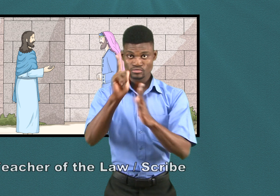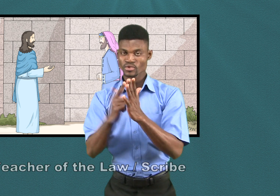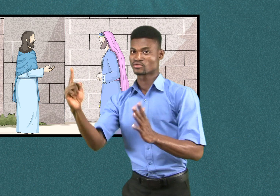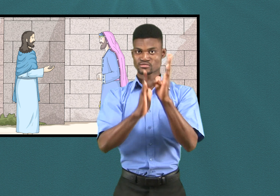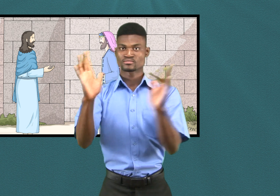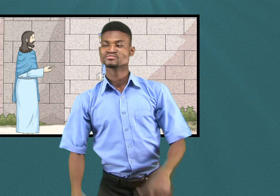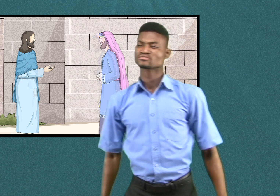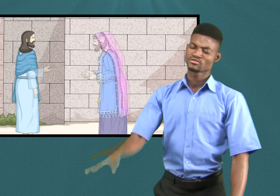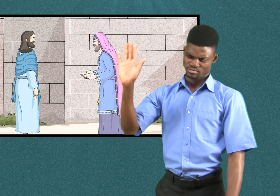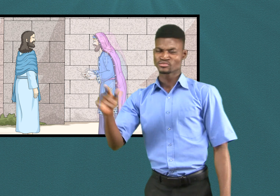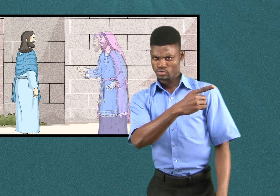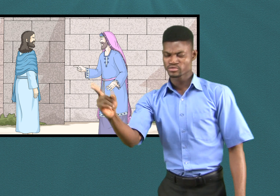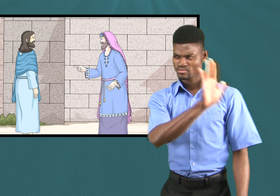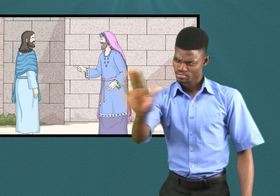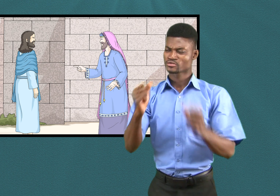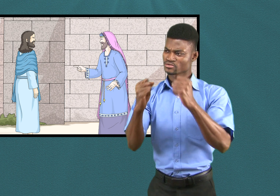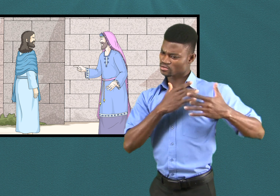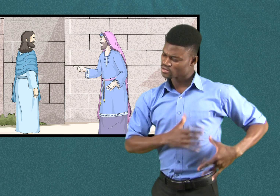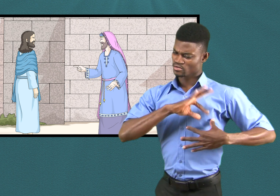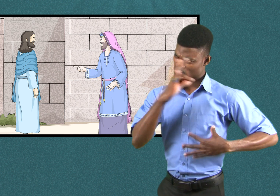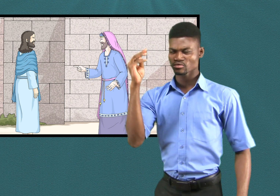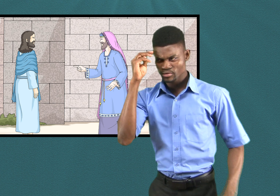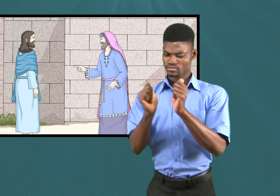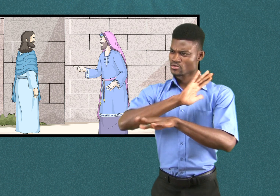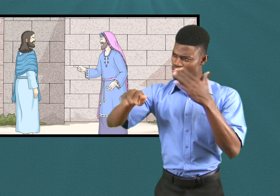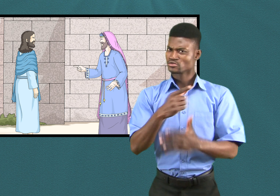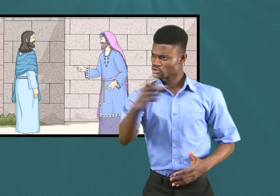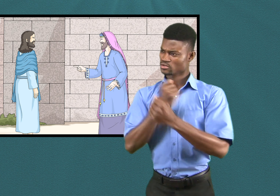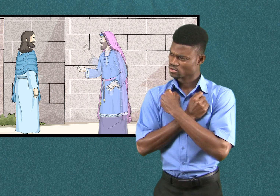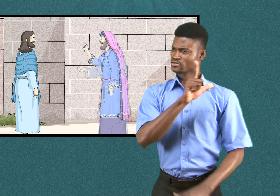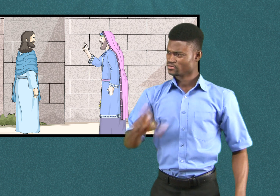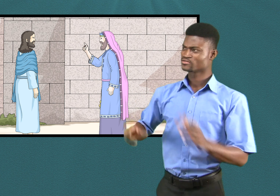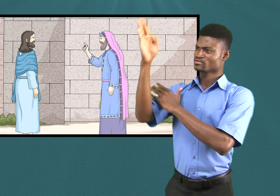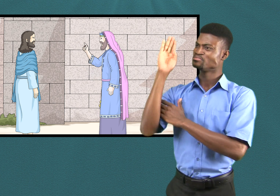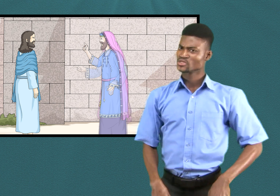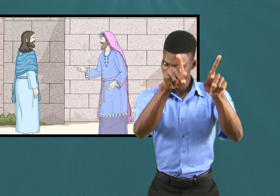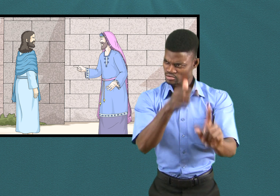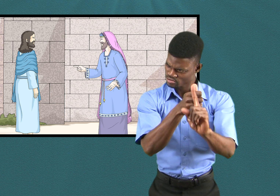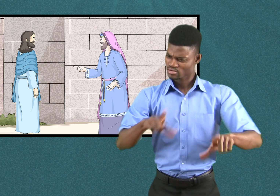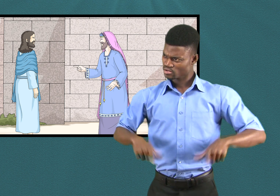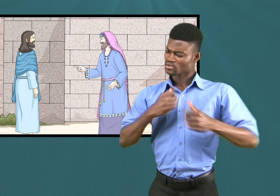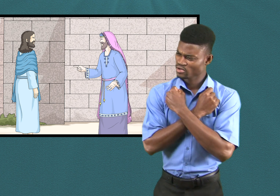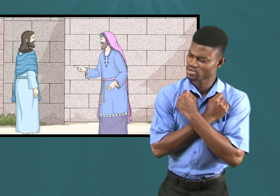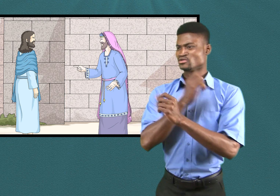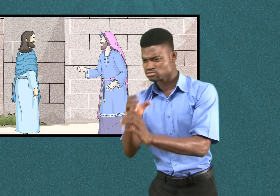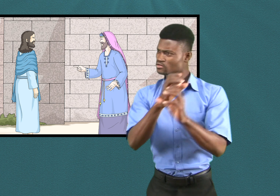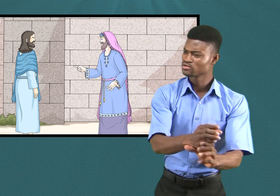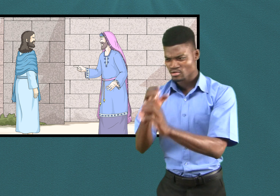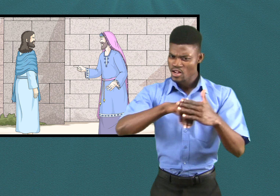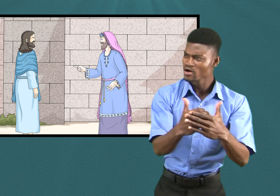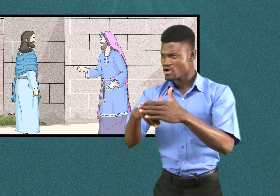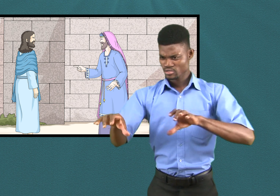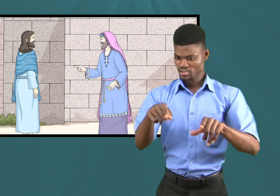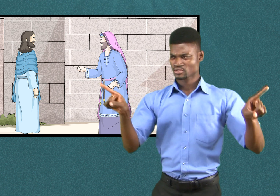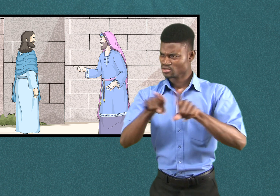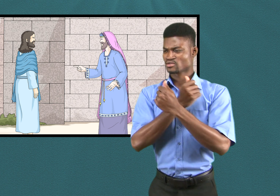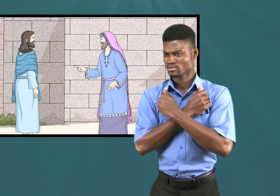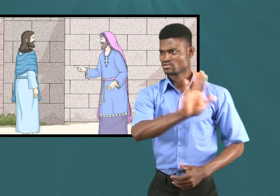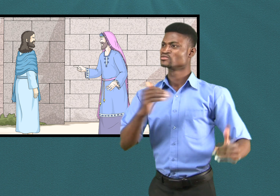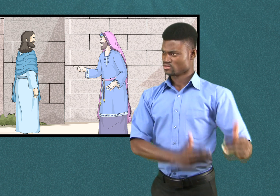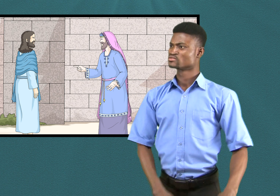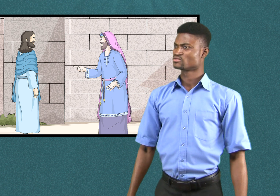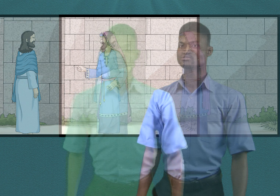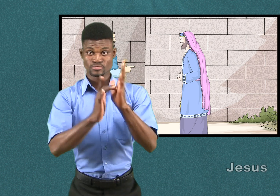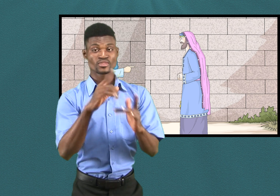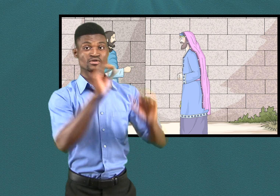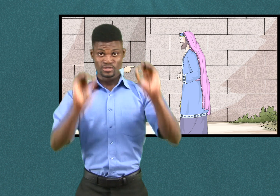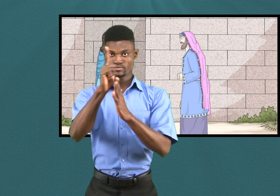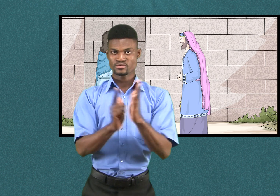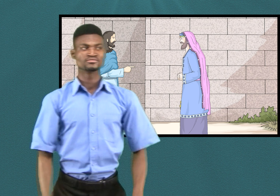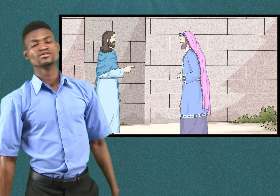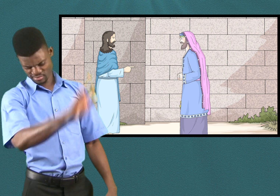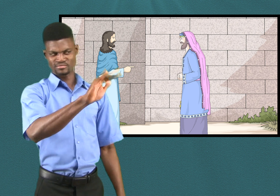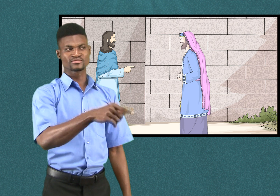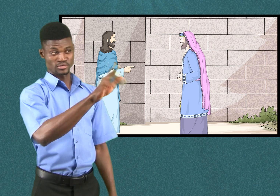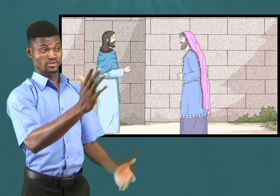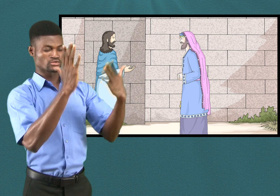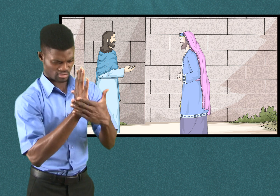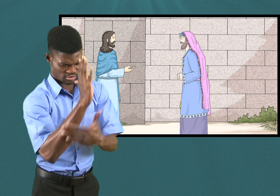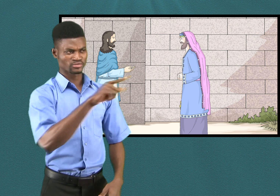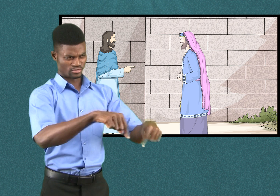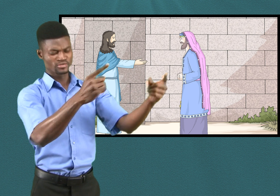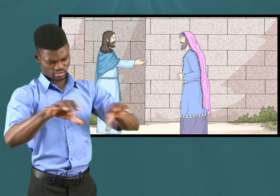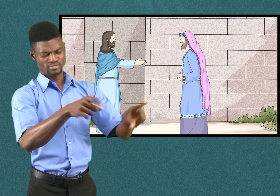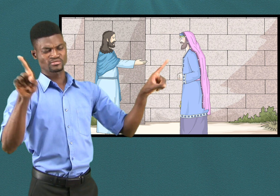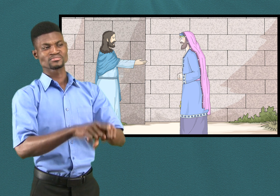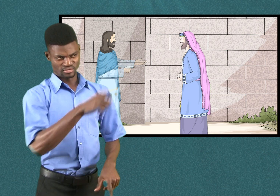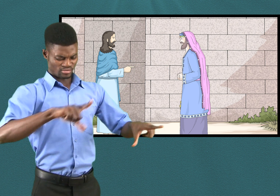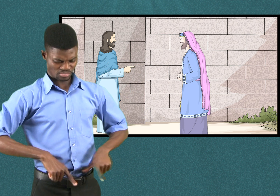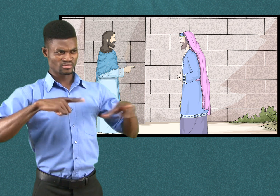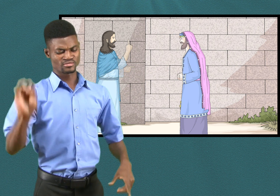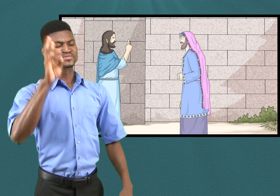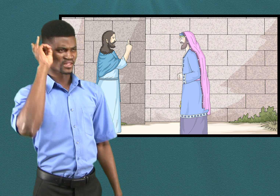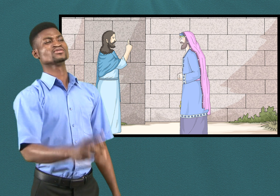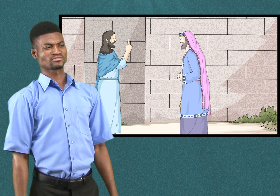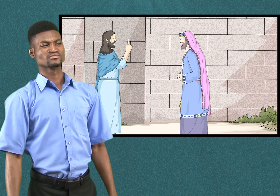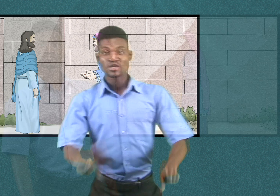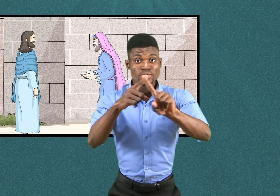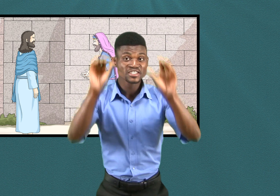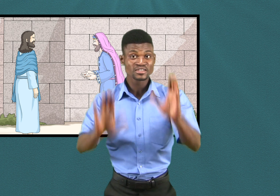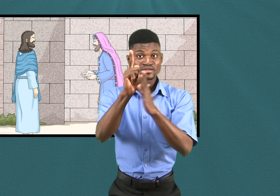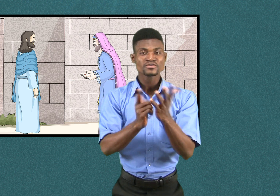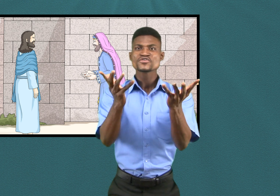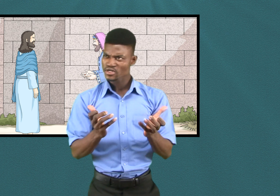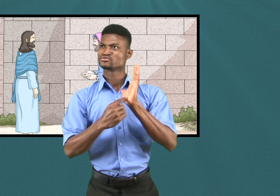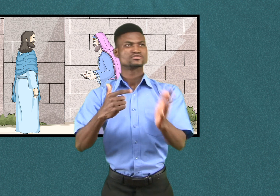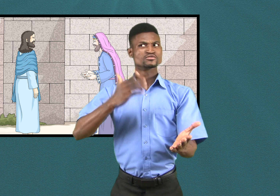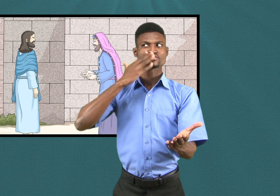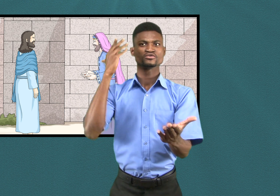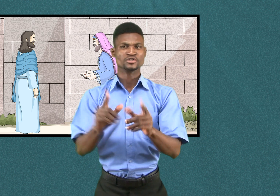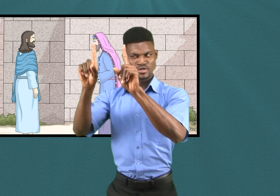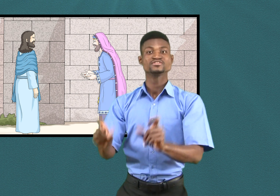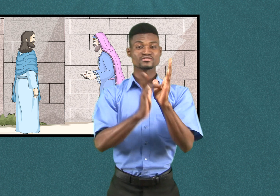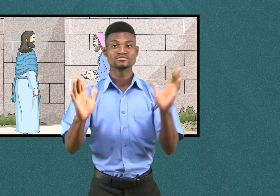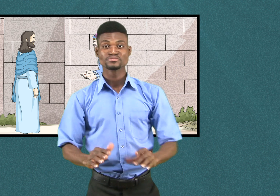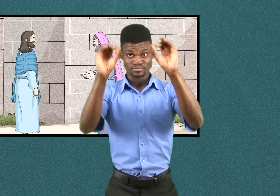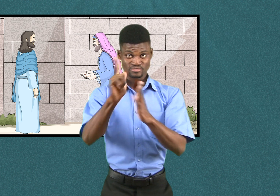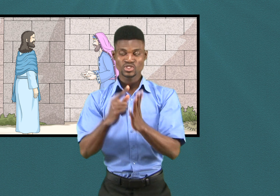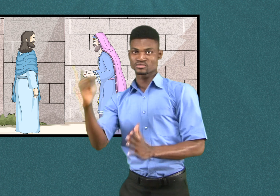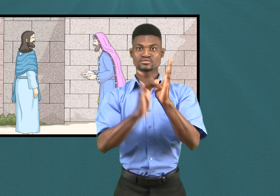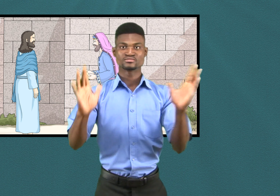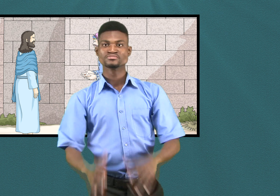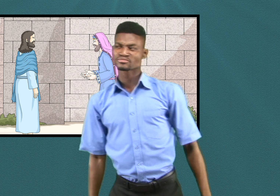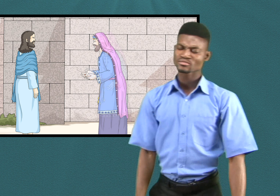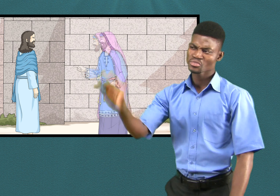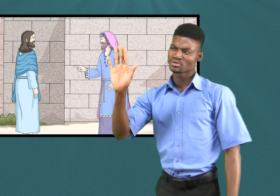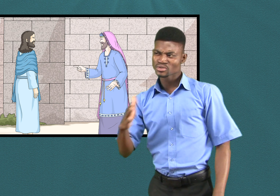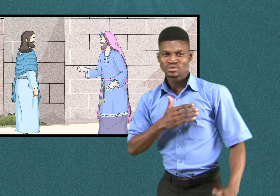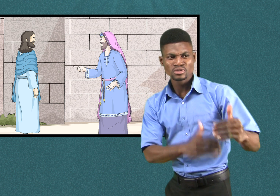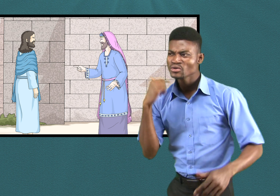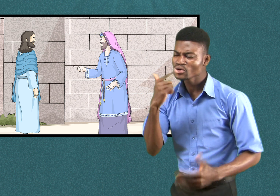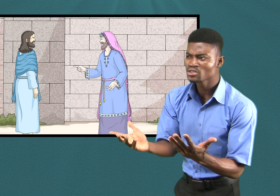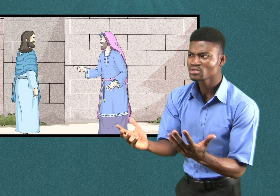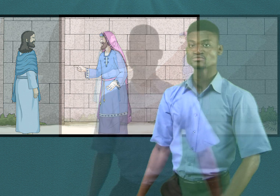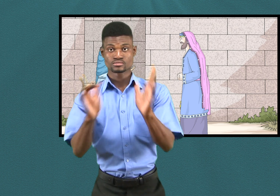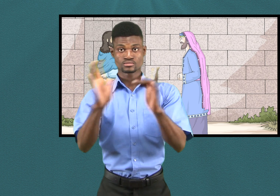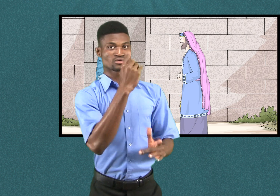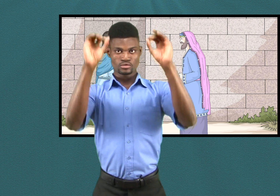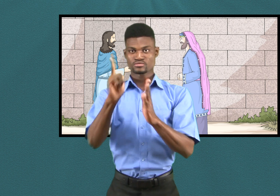He answered, “‘Love the Lord your God with all your heart and with all your soul and with all your strength and with all your mind’ and ‘Love your neighbor as yourself.’” “You have answered correctly,” Jesus said.